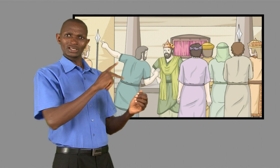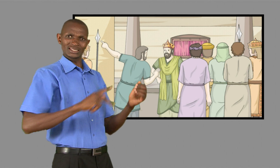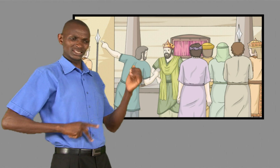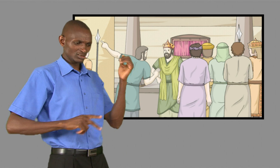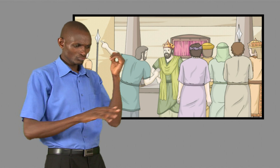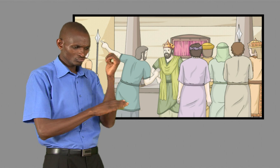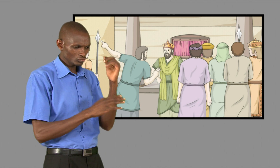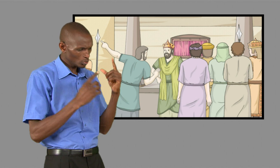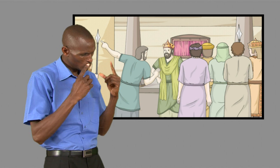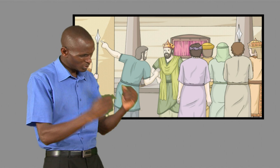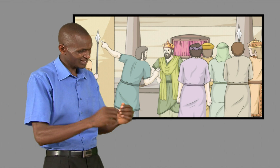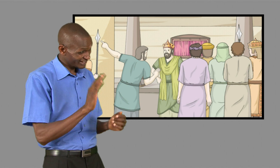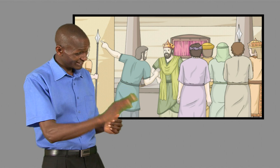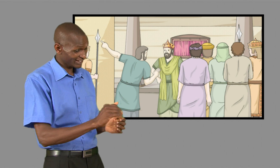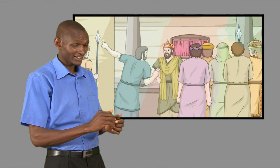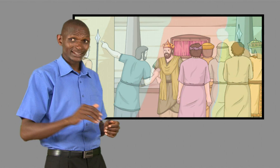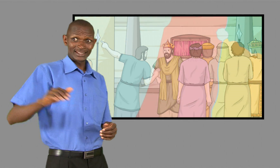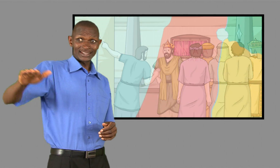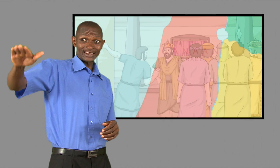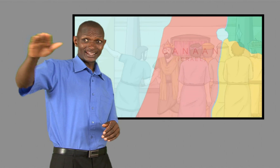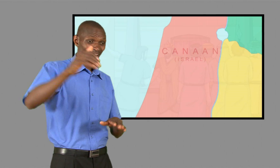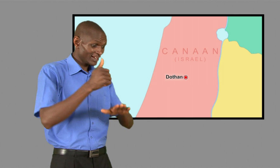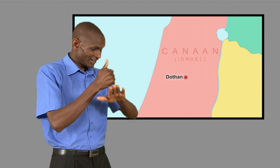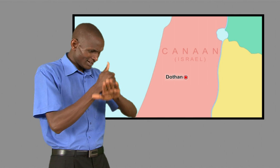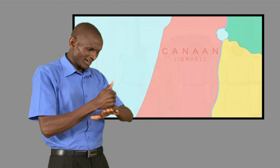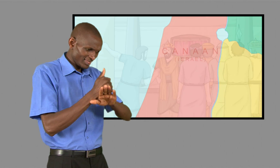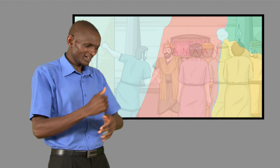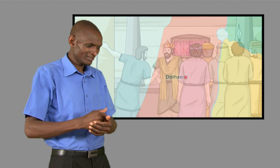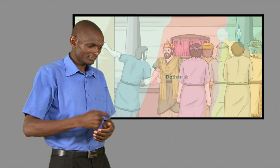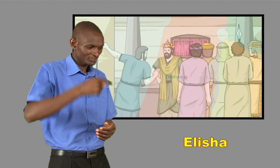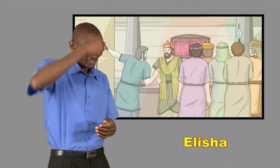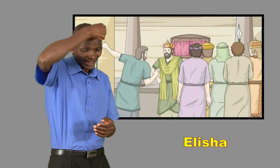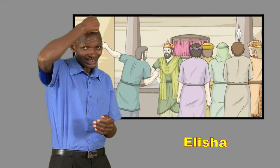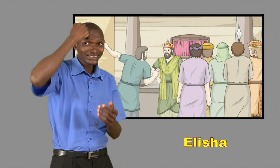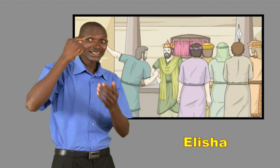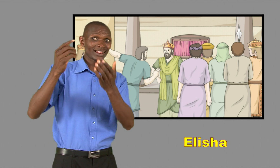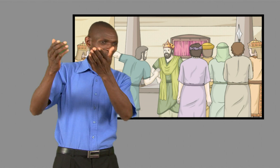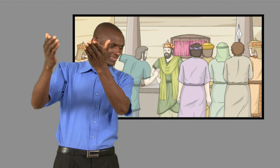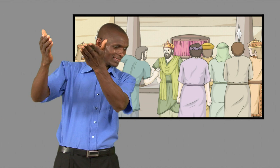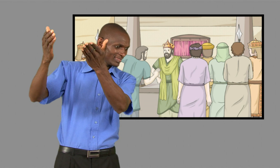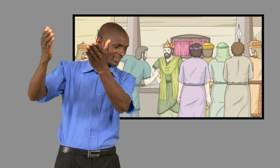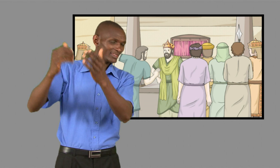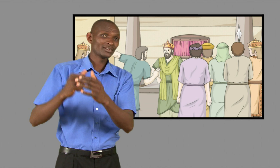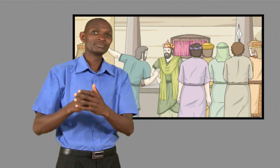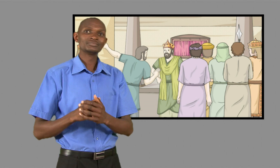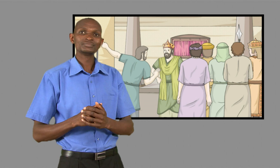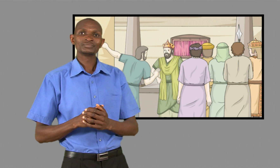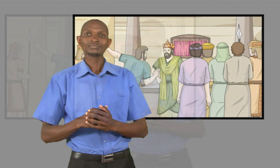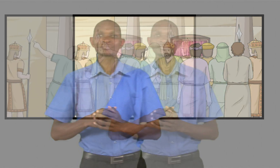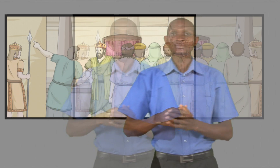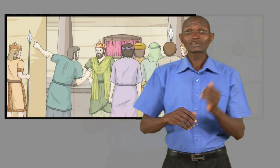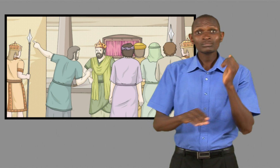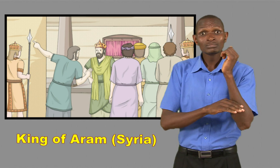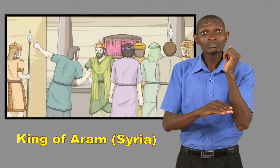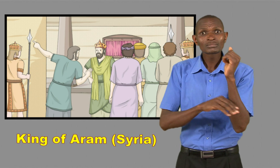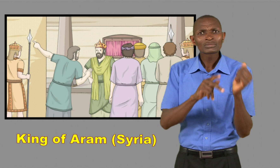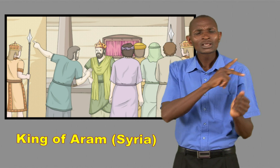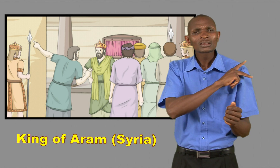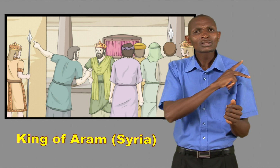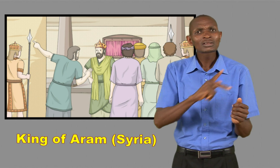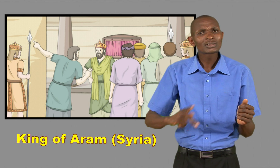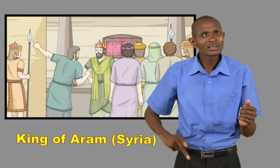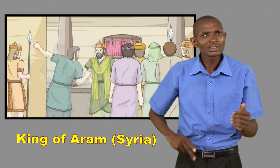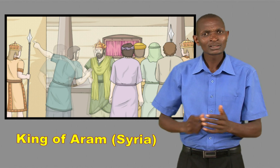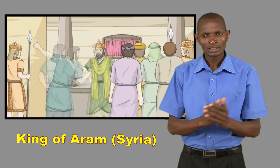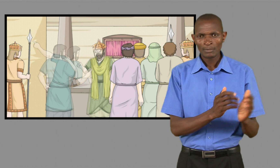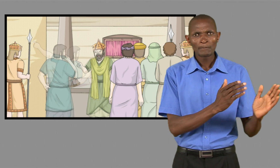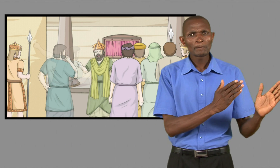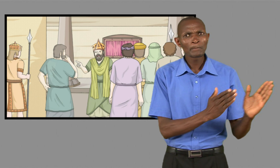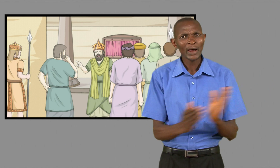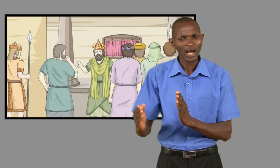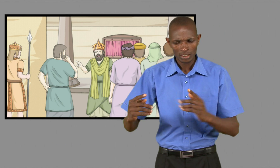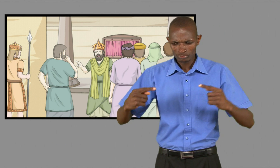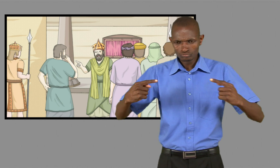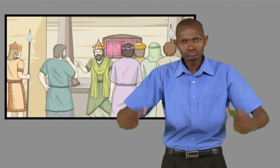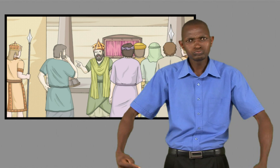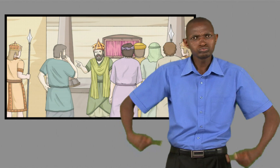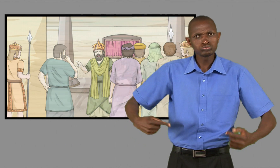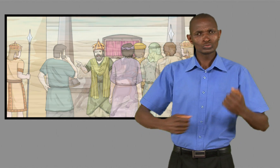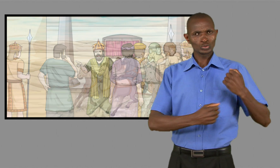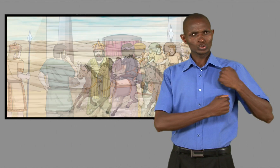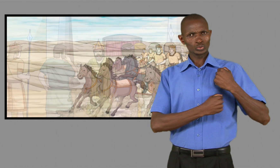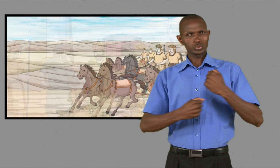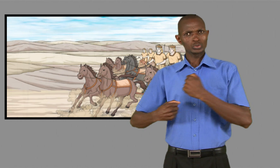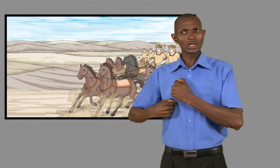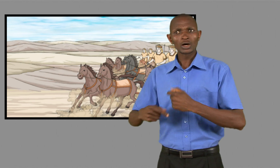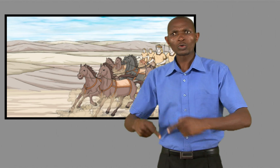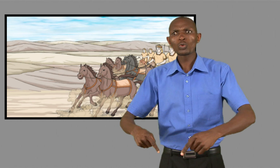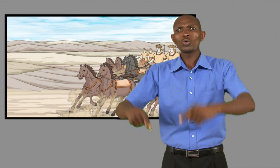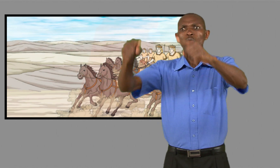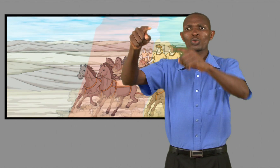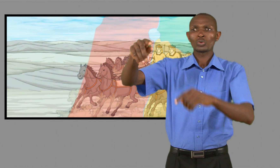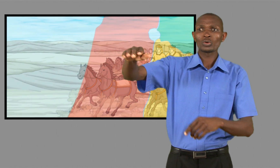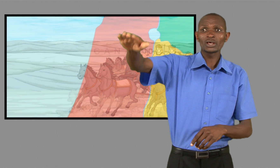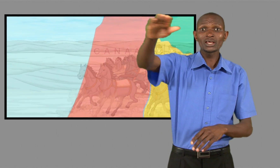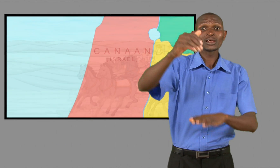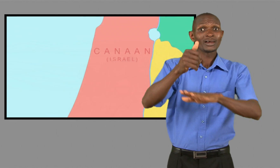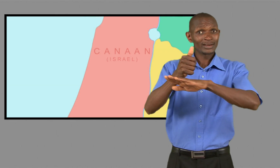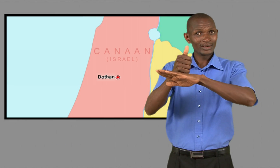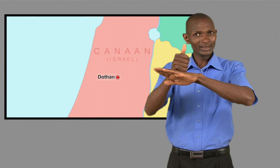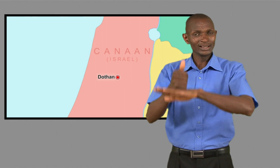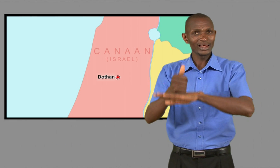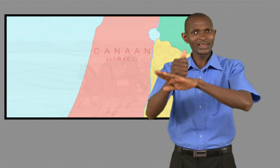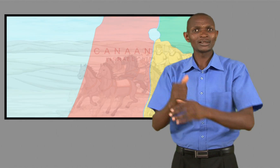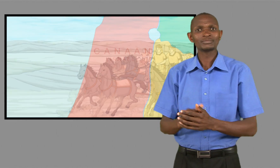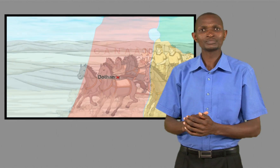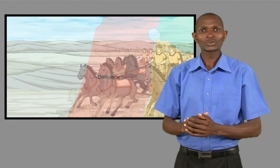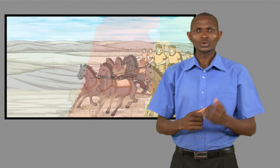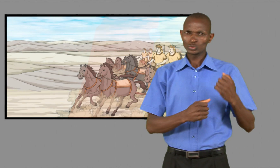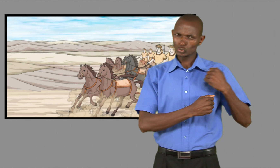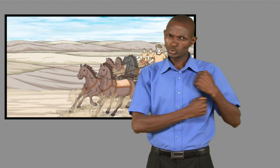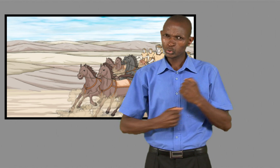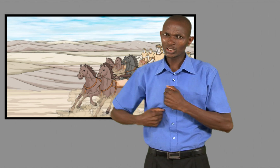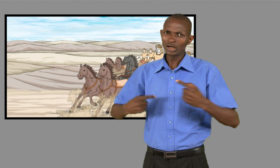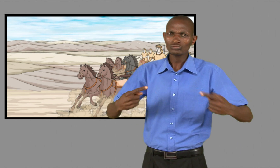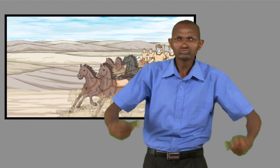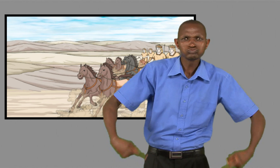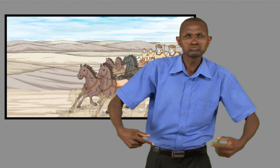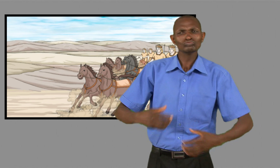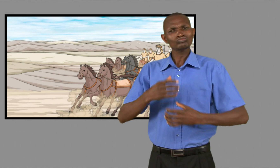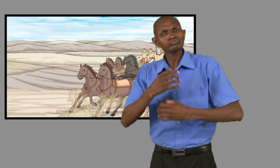They went there by night and surrounded the city.